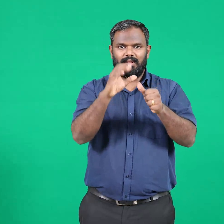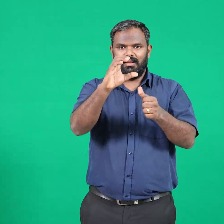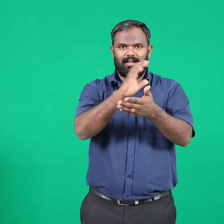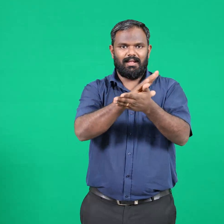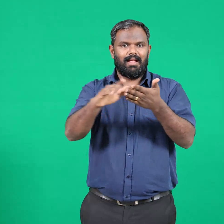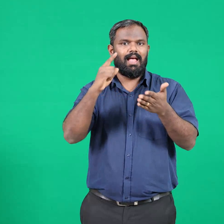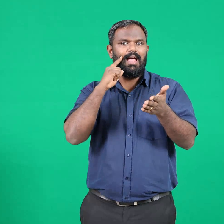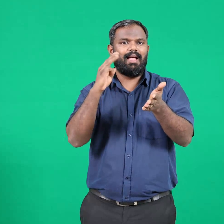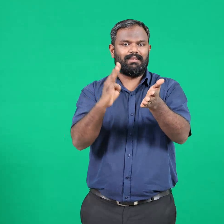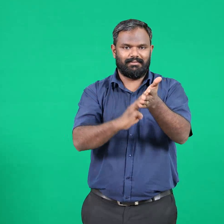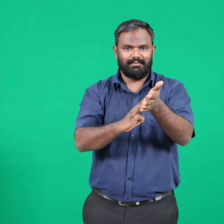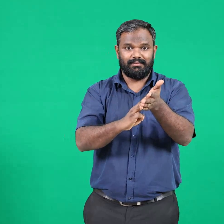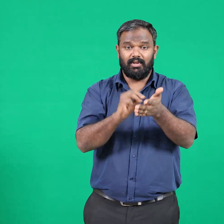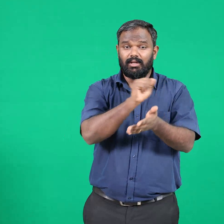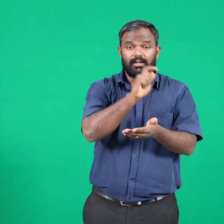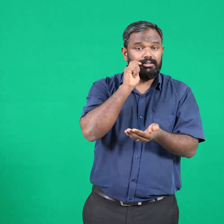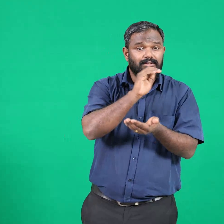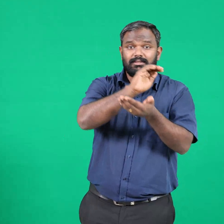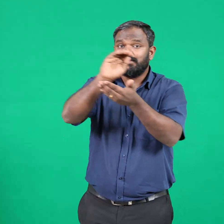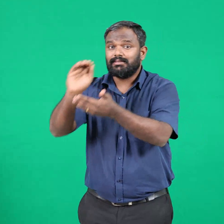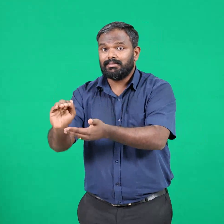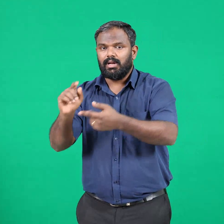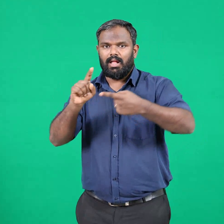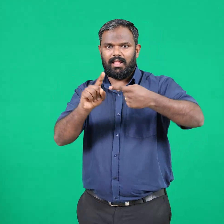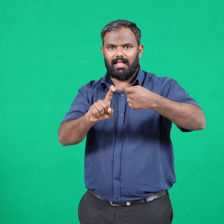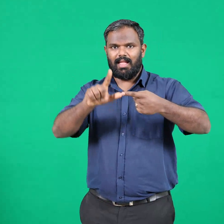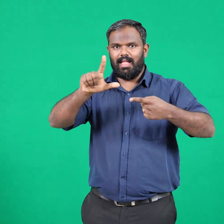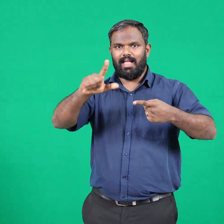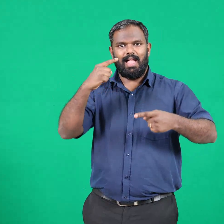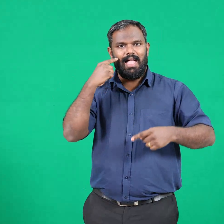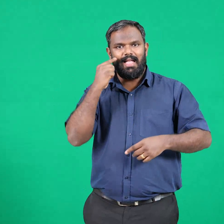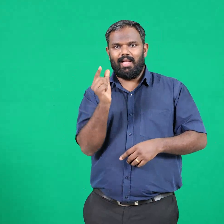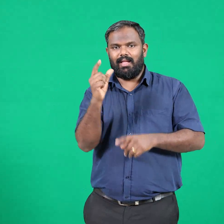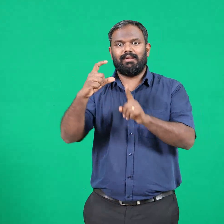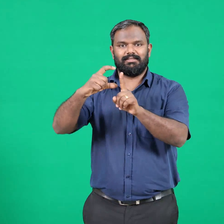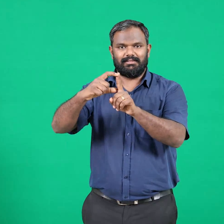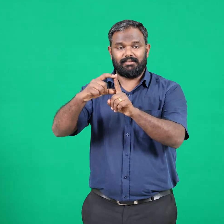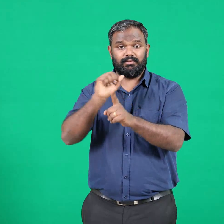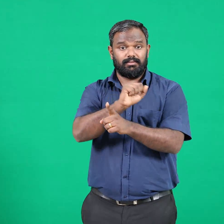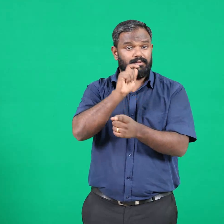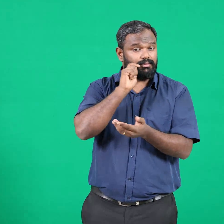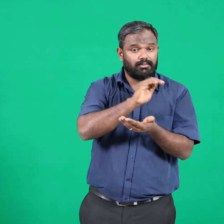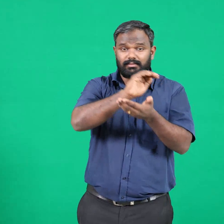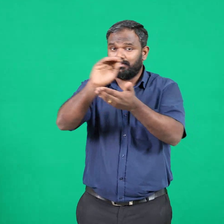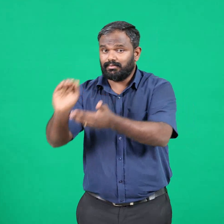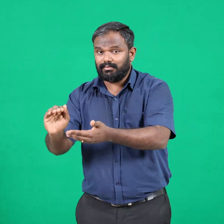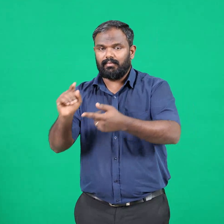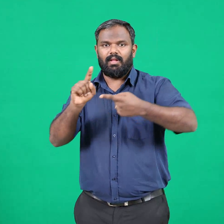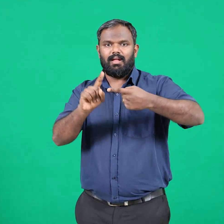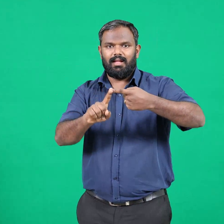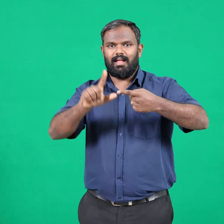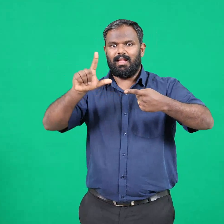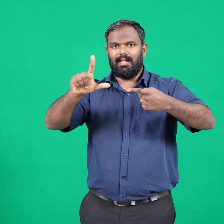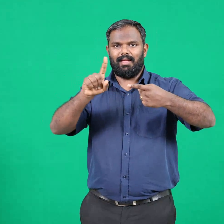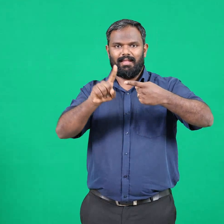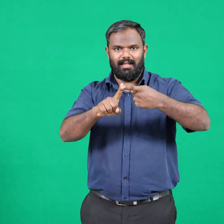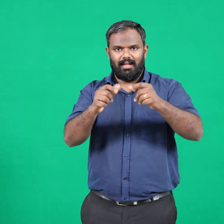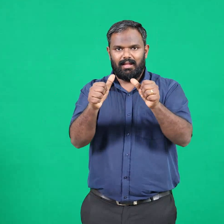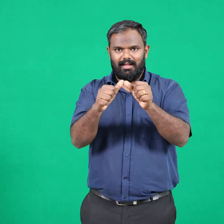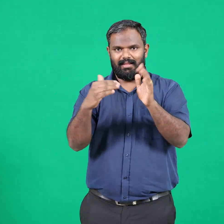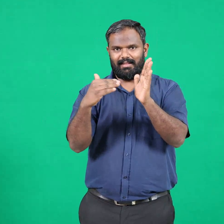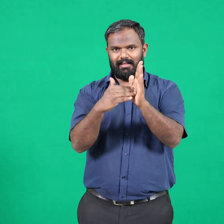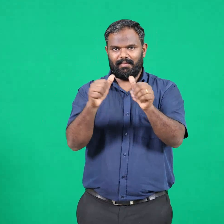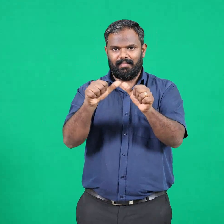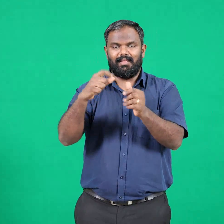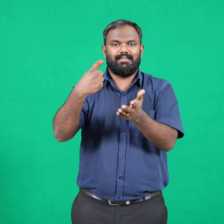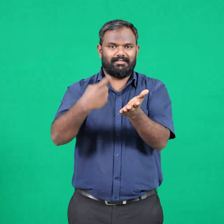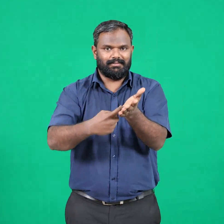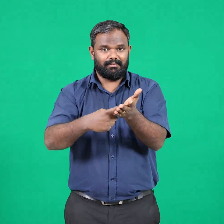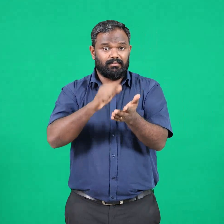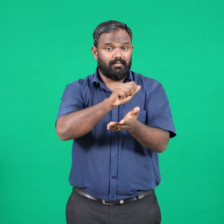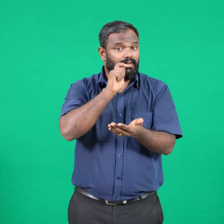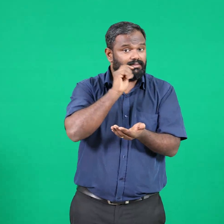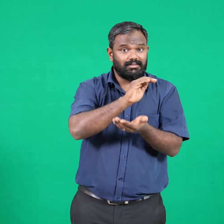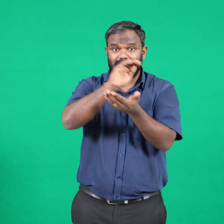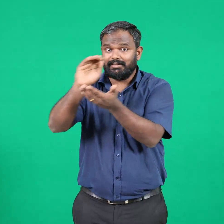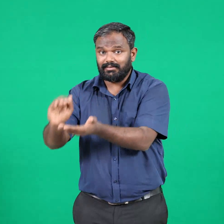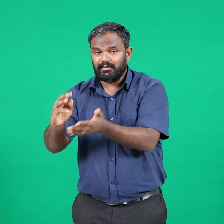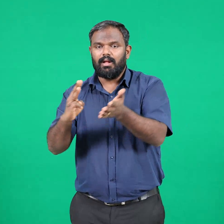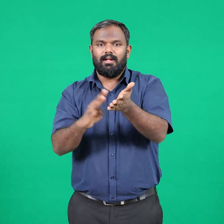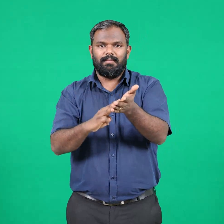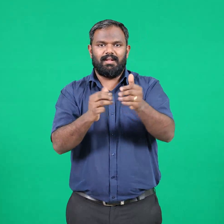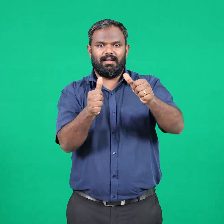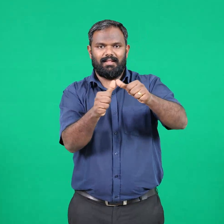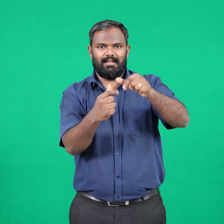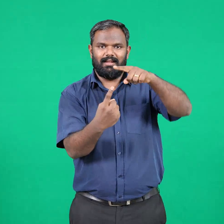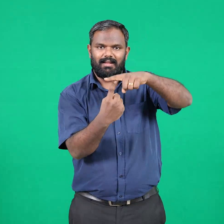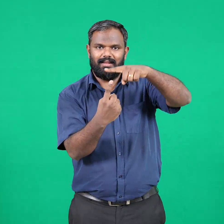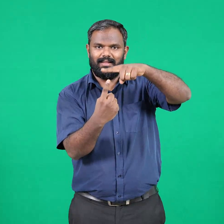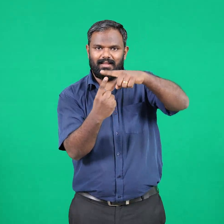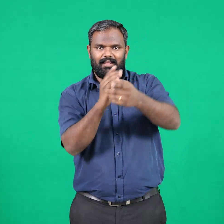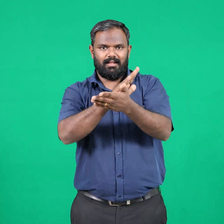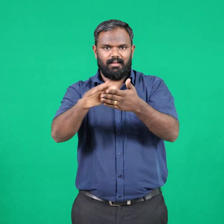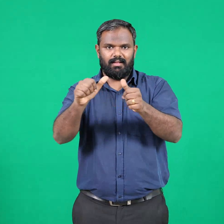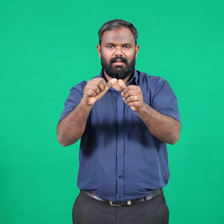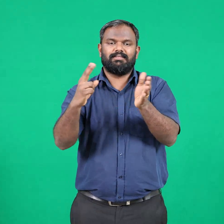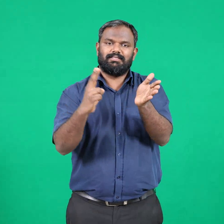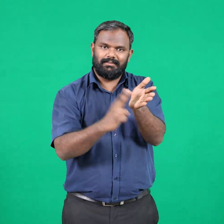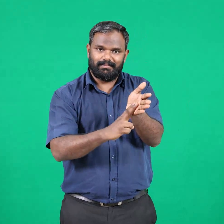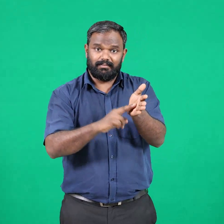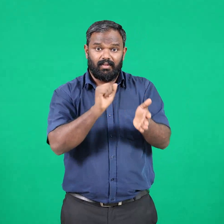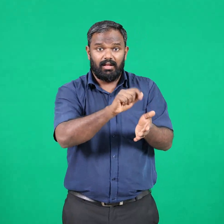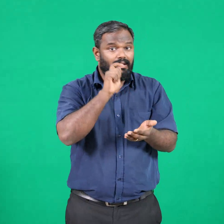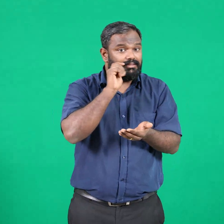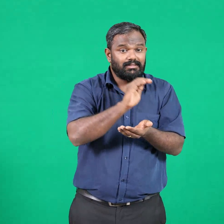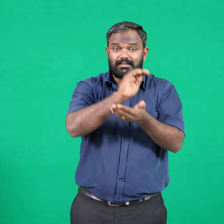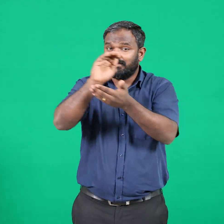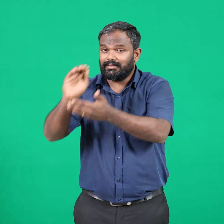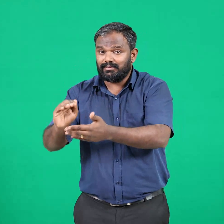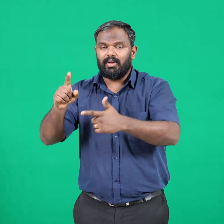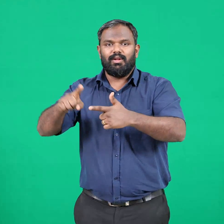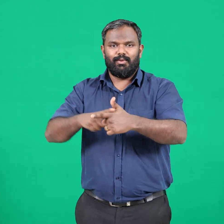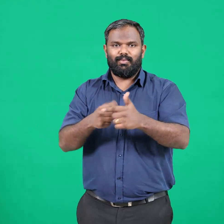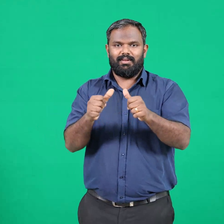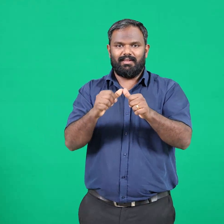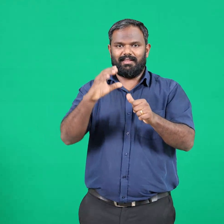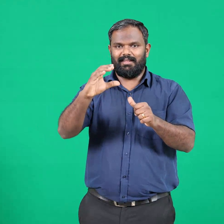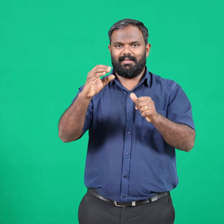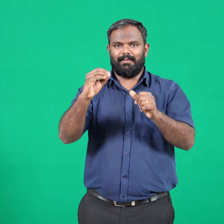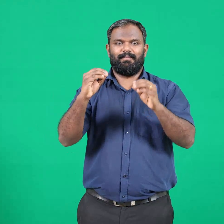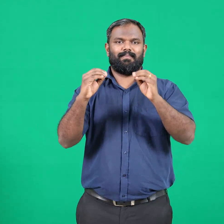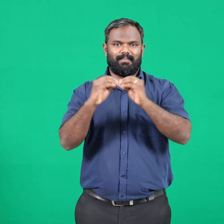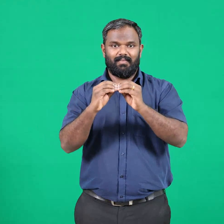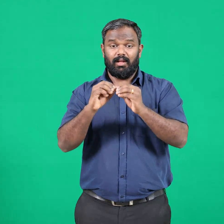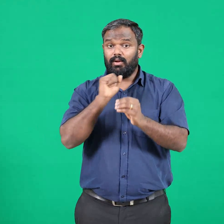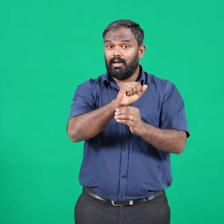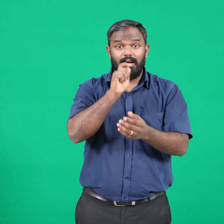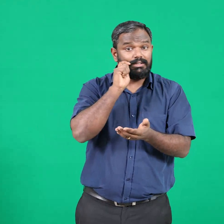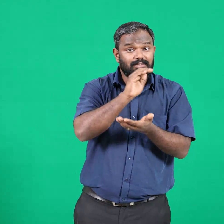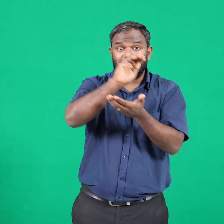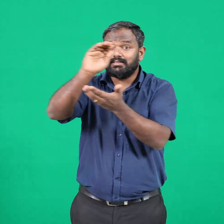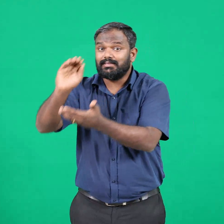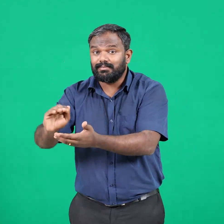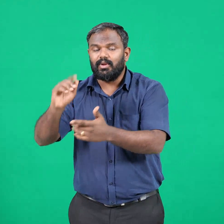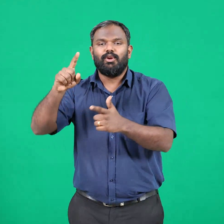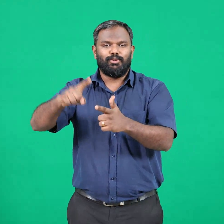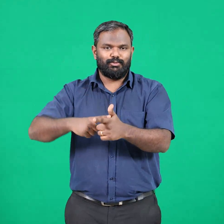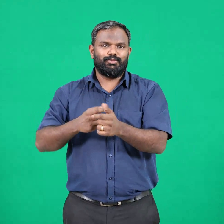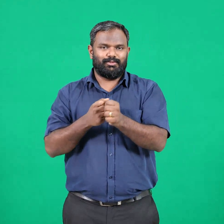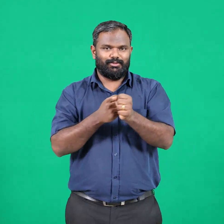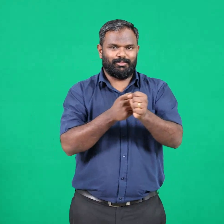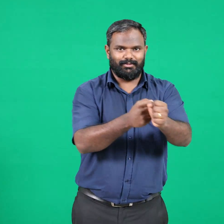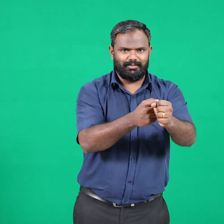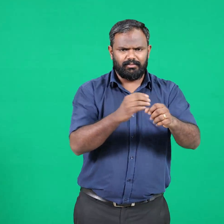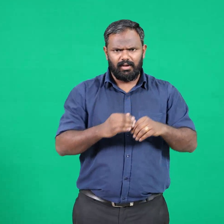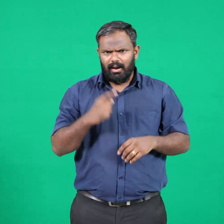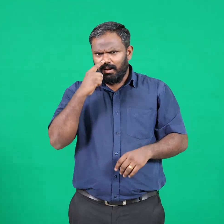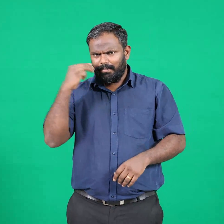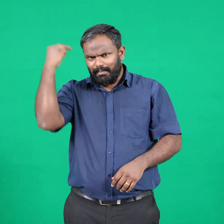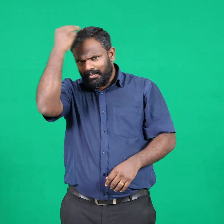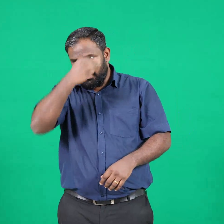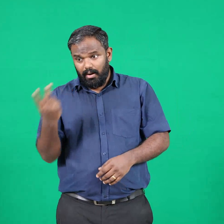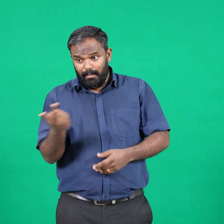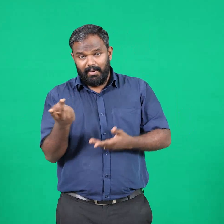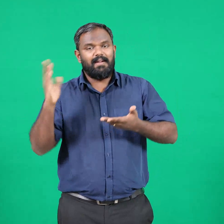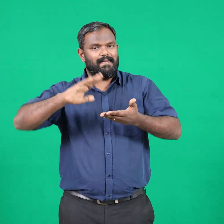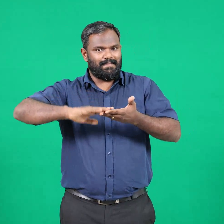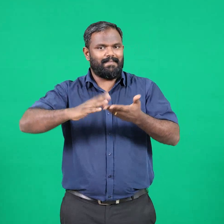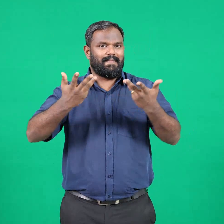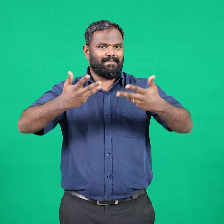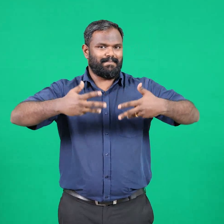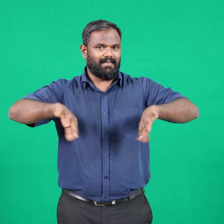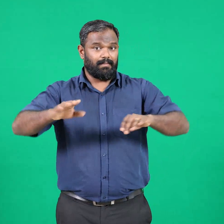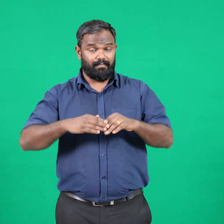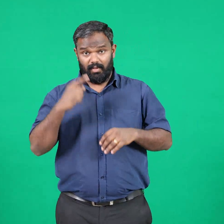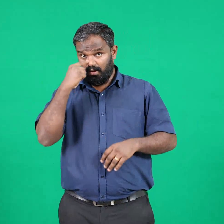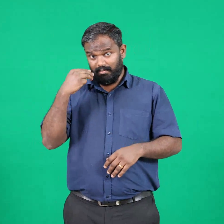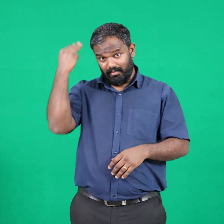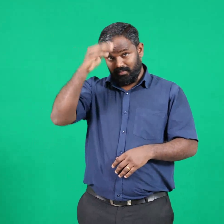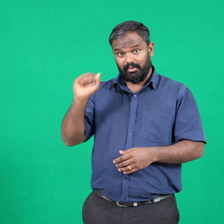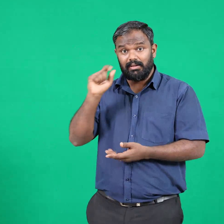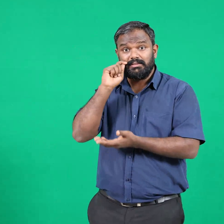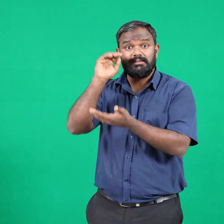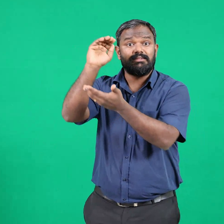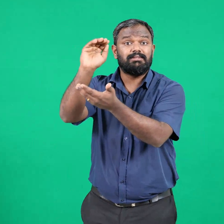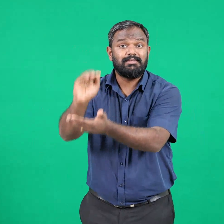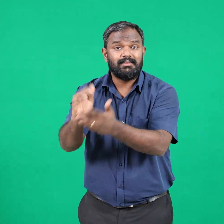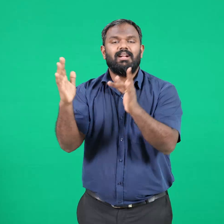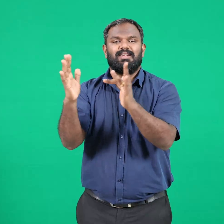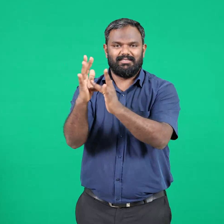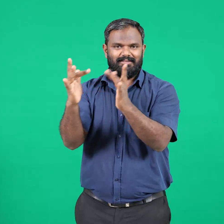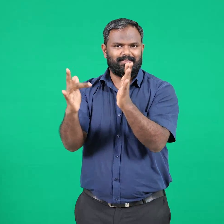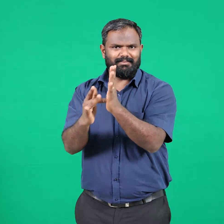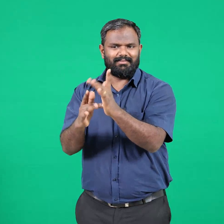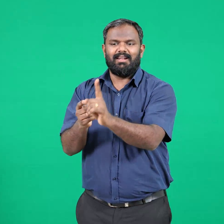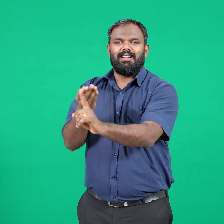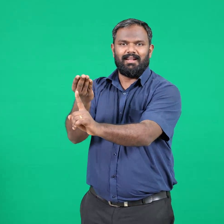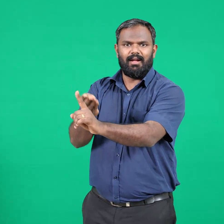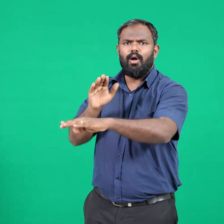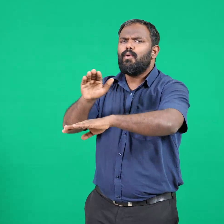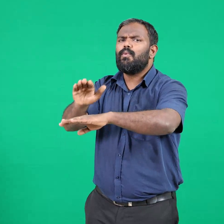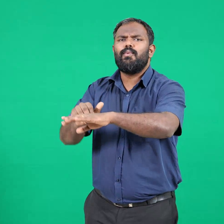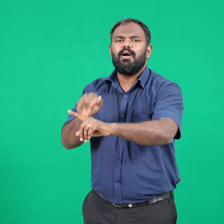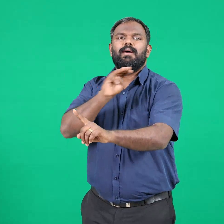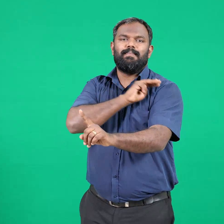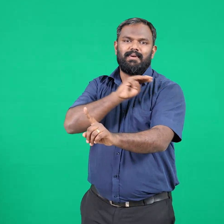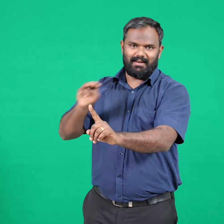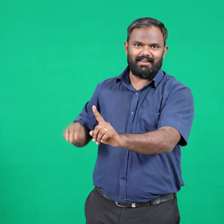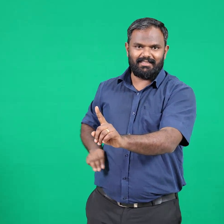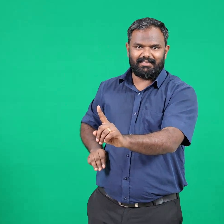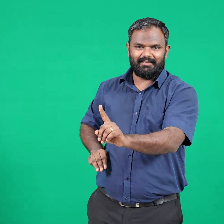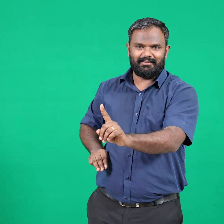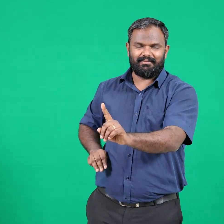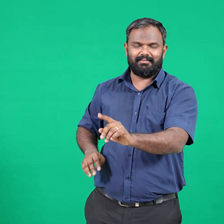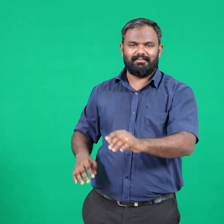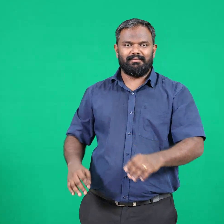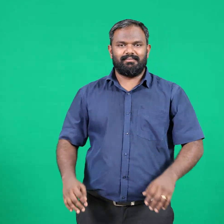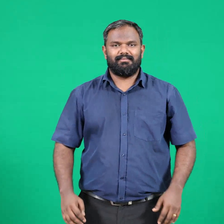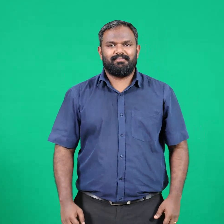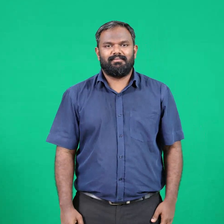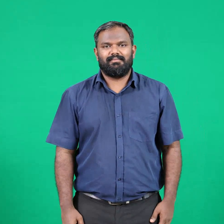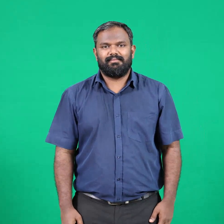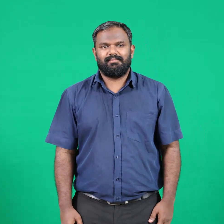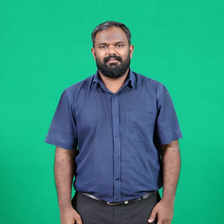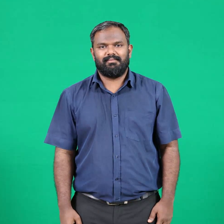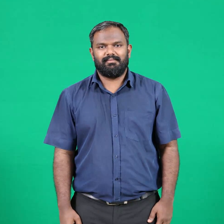Eliud was the father of Eleazar, Eleazar the father of Matthan, Matthan the father of Jacob, and Jacob the father of Joseph, the husband of Mary, of whom was born Jesus, who is called Christ.